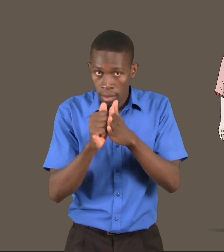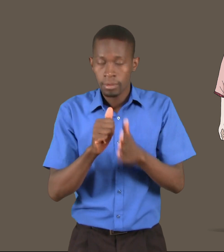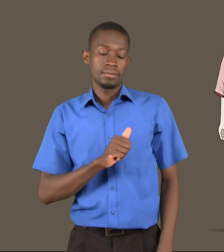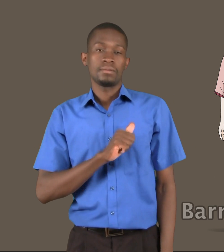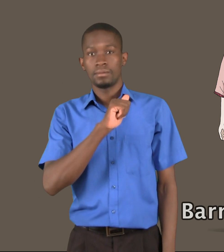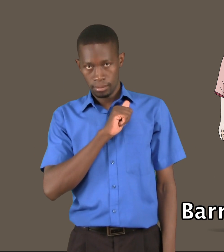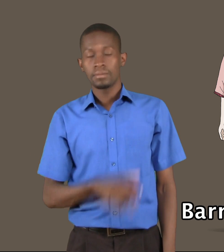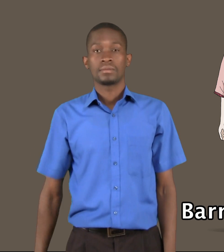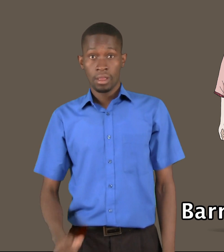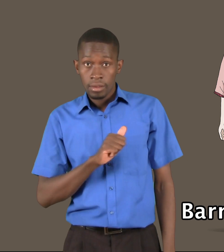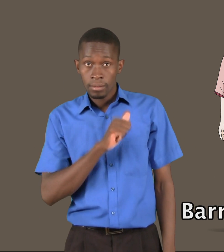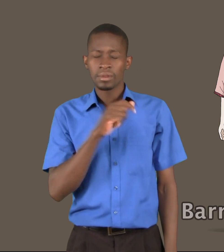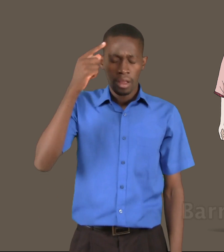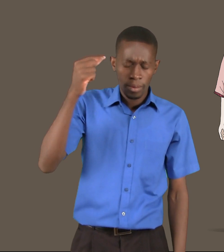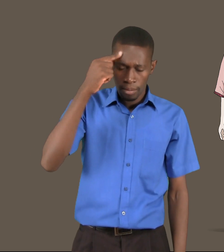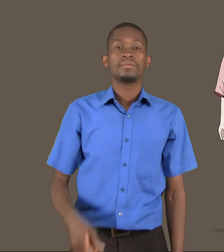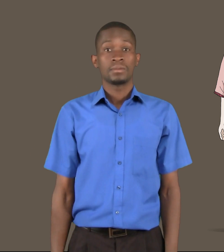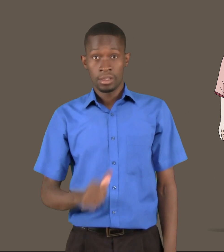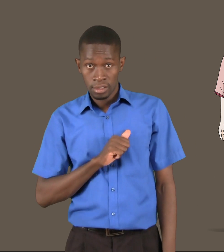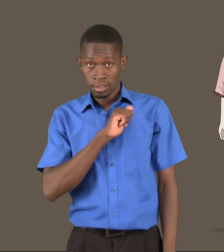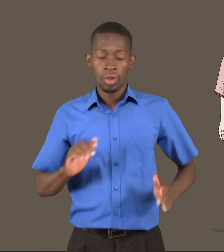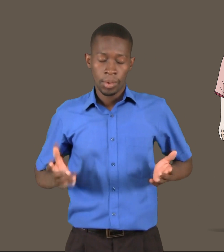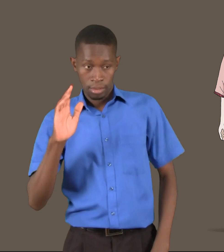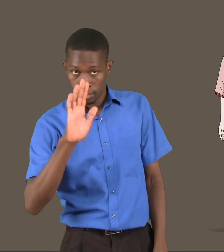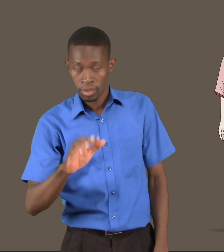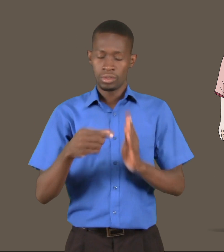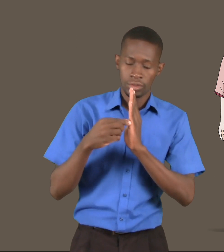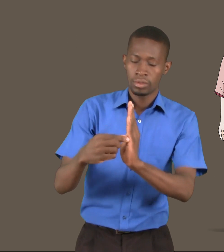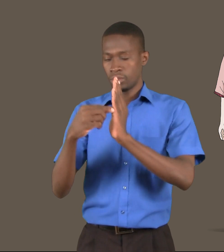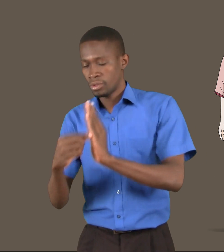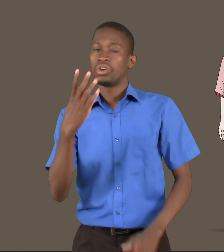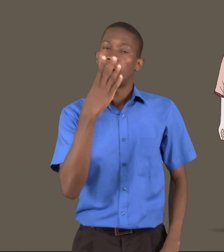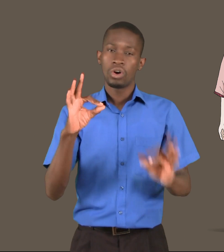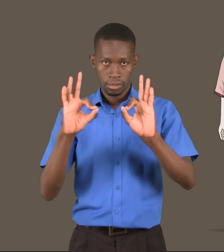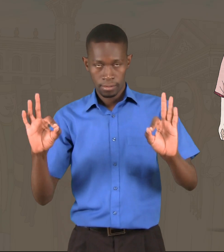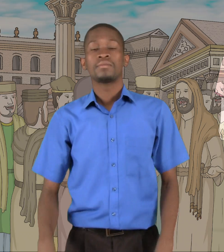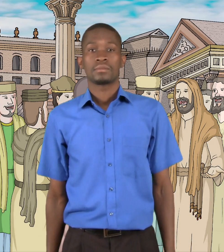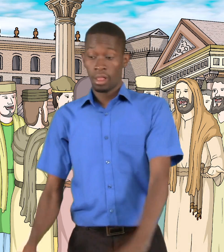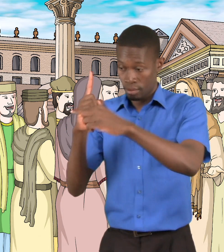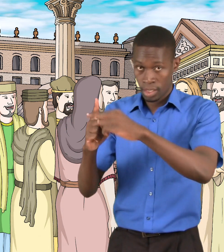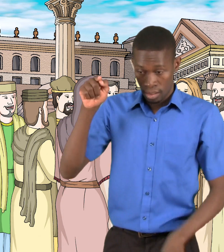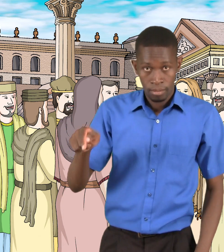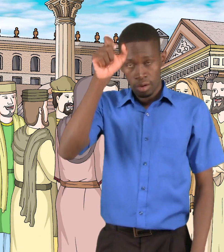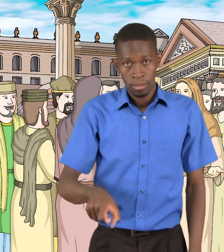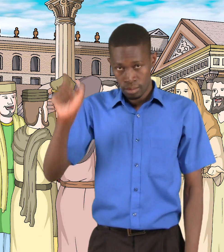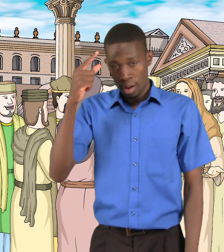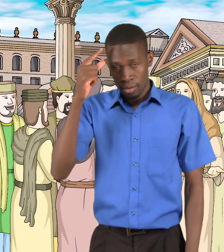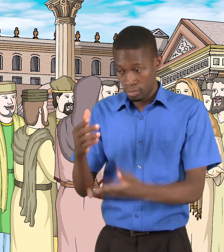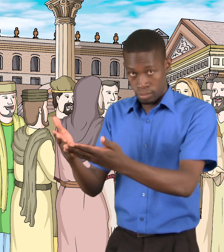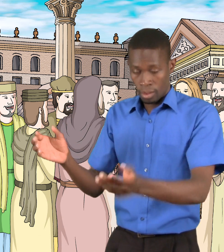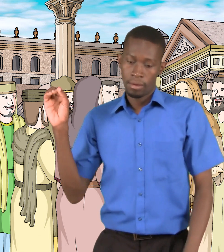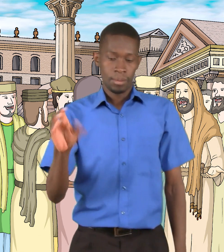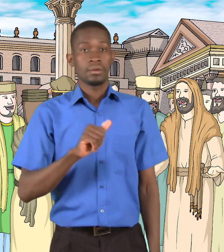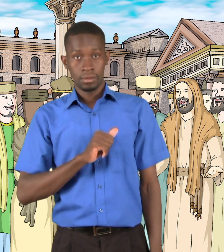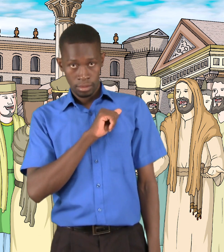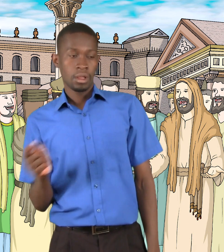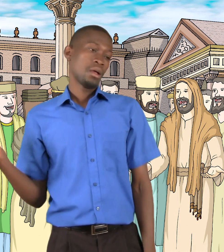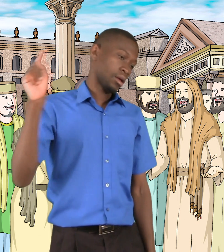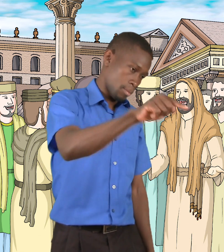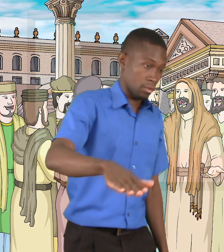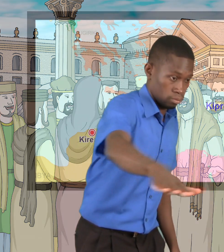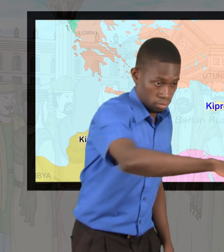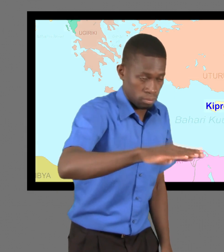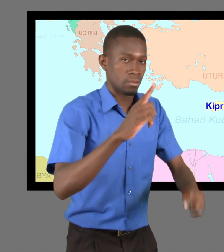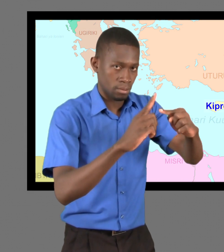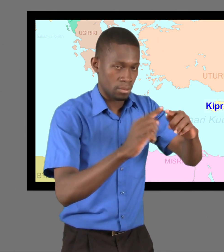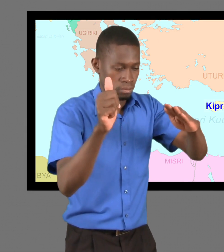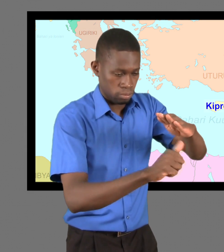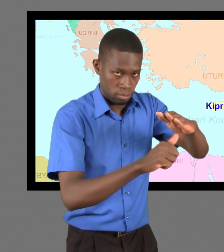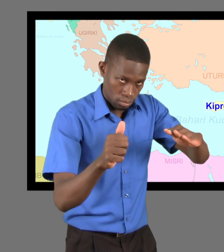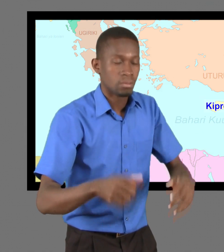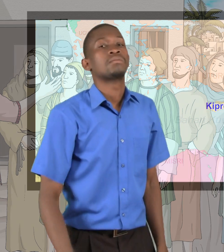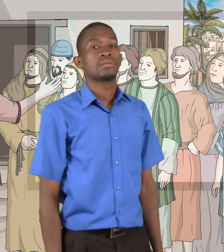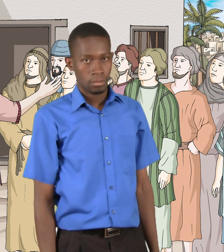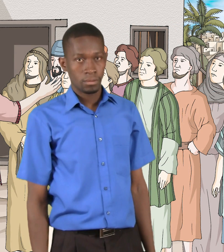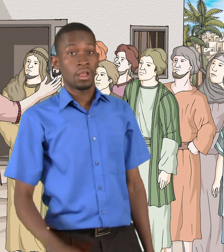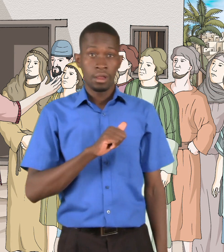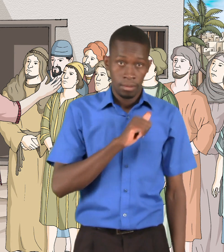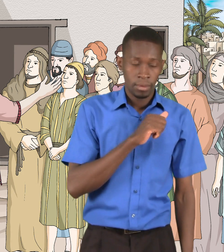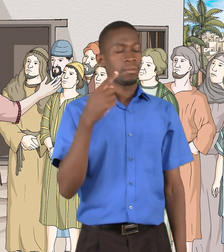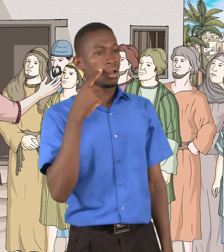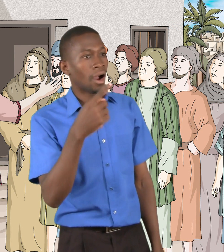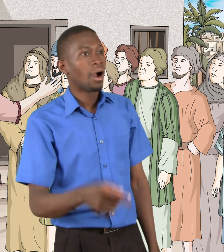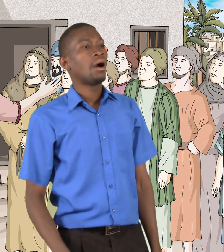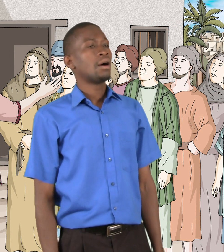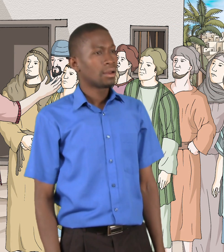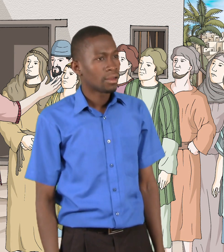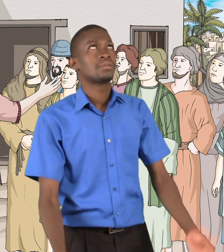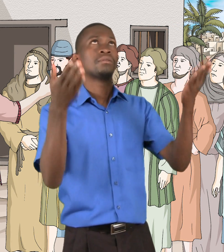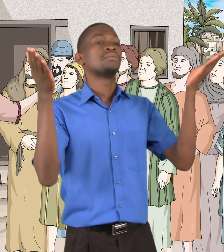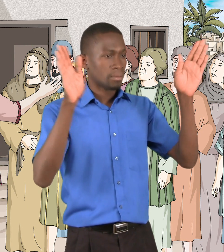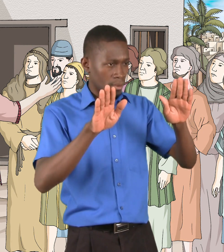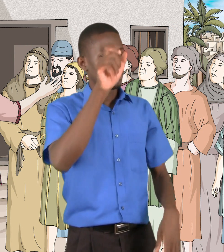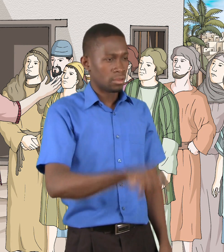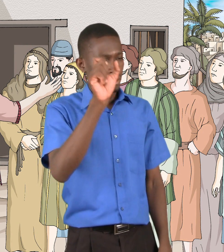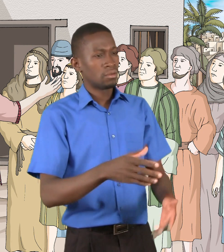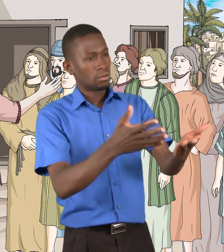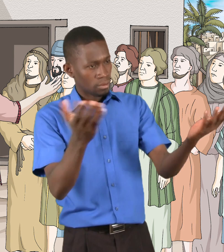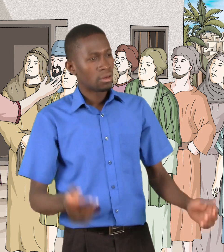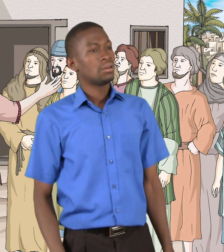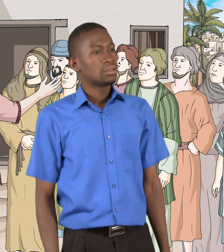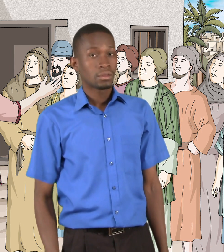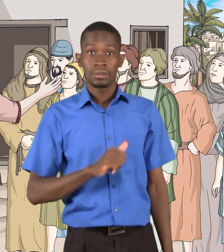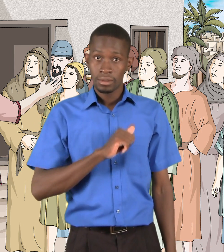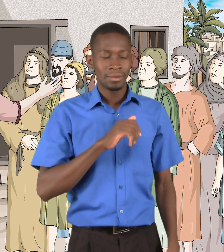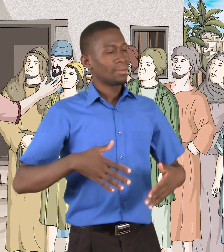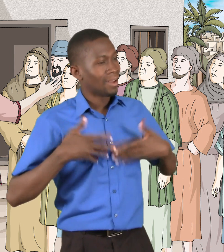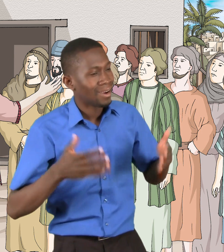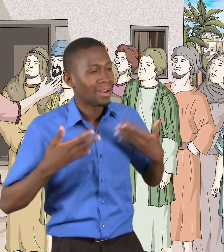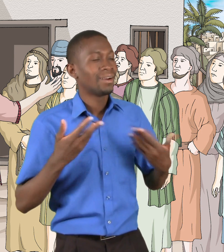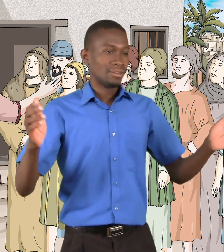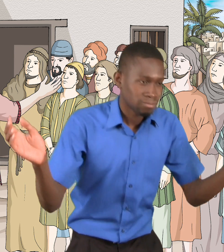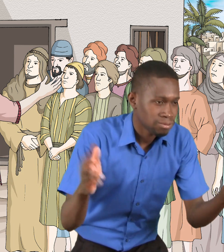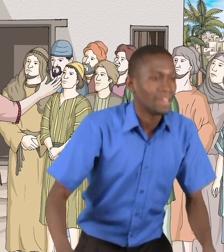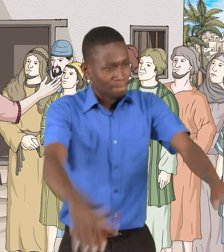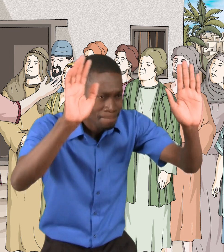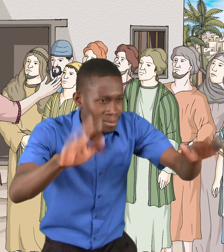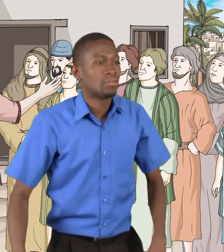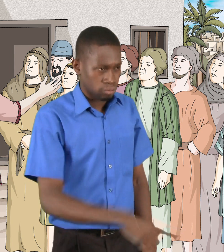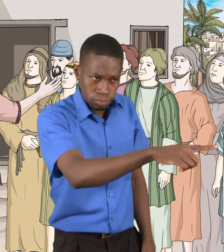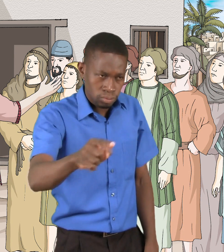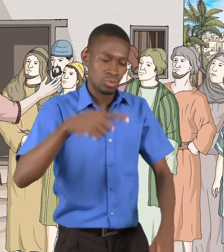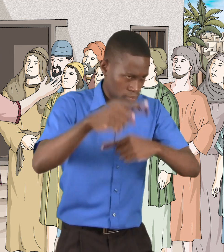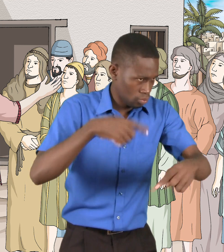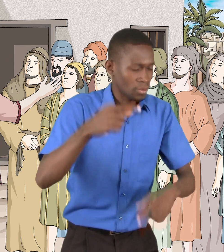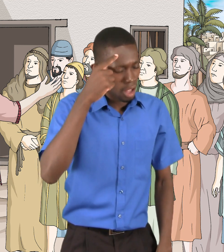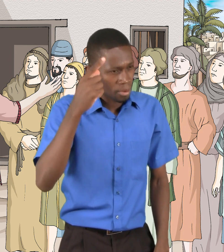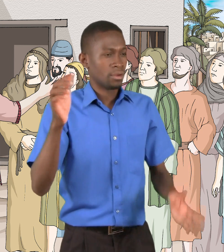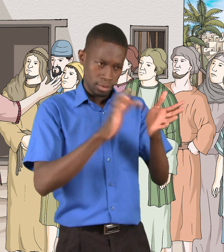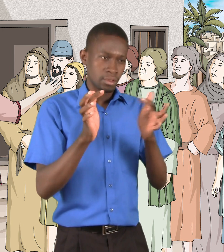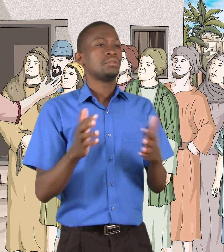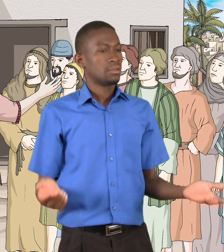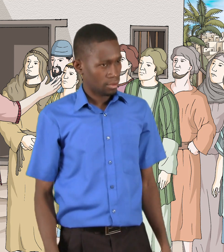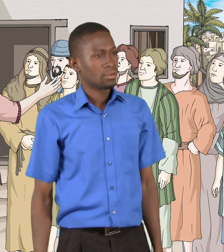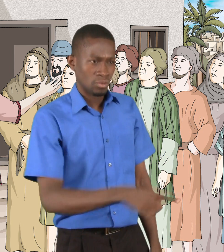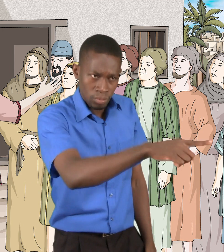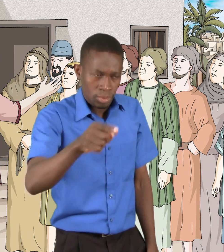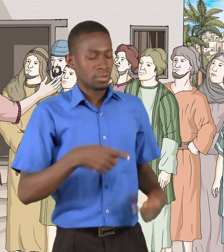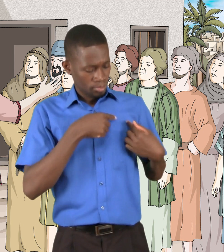When he arrived and saw the grace of God, he rejoiced and encouraged them all to abide in the Lord with all their hearts.